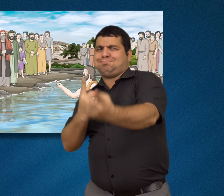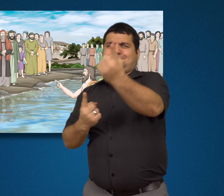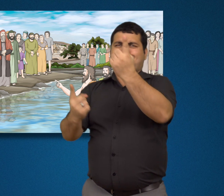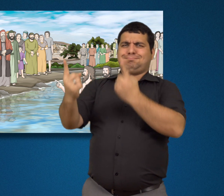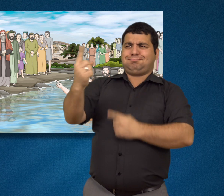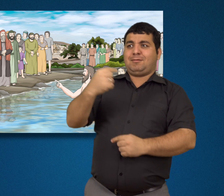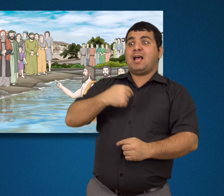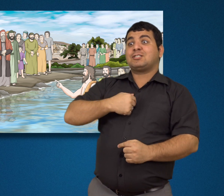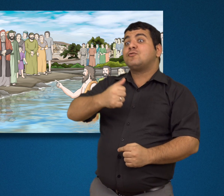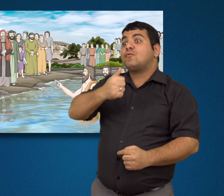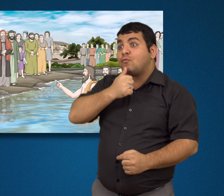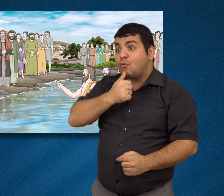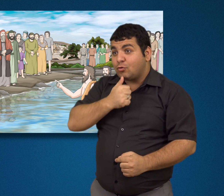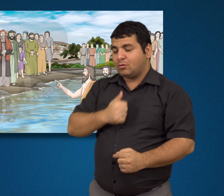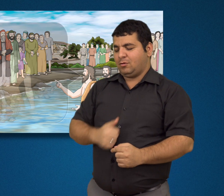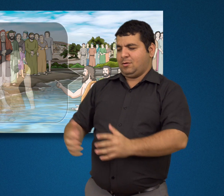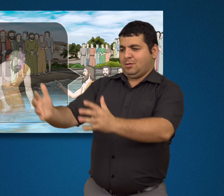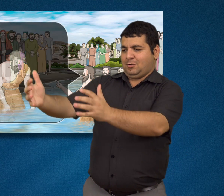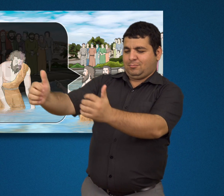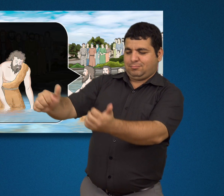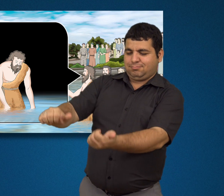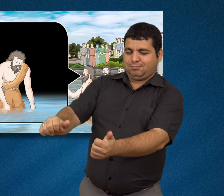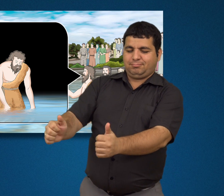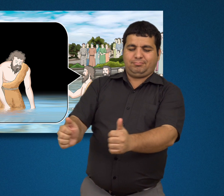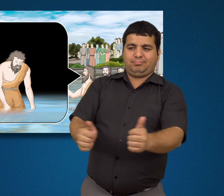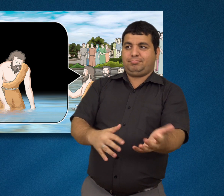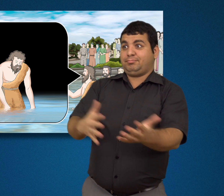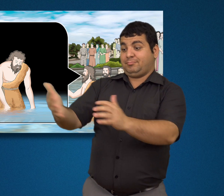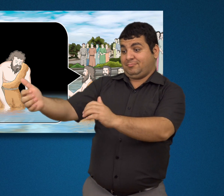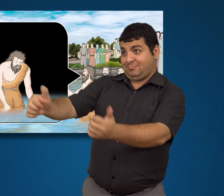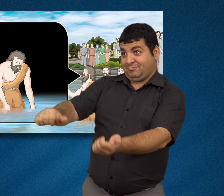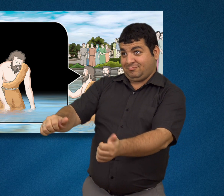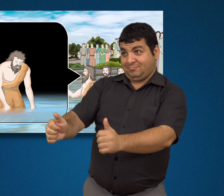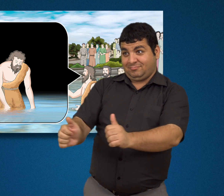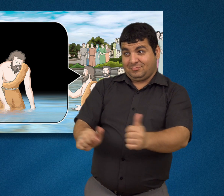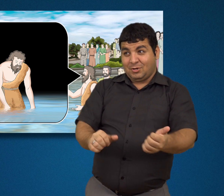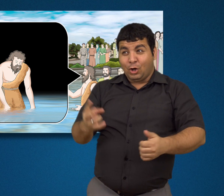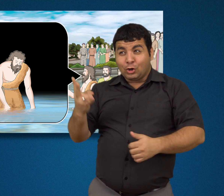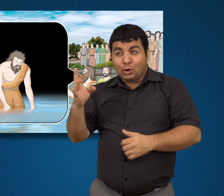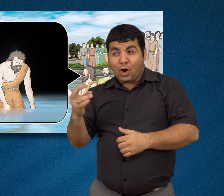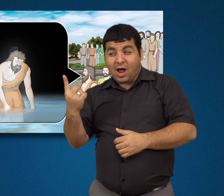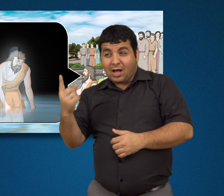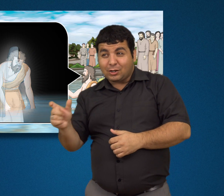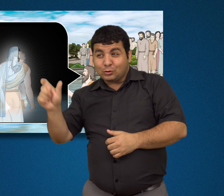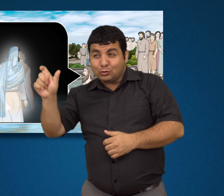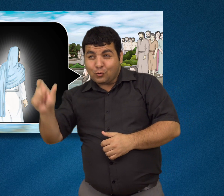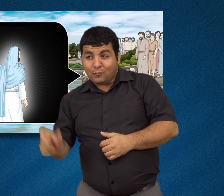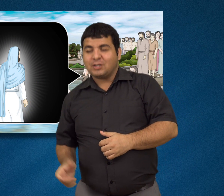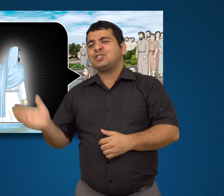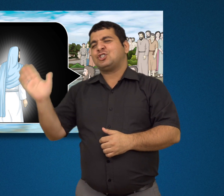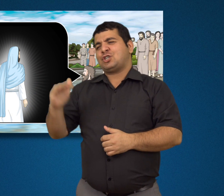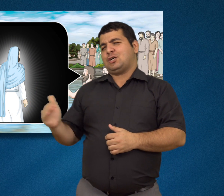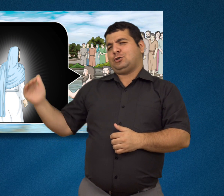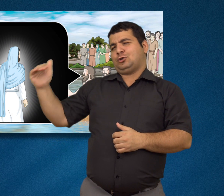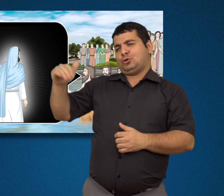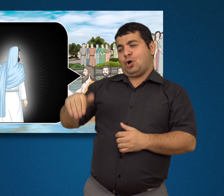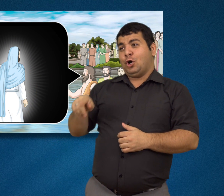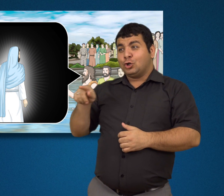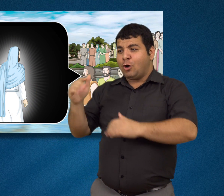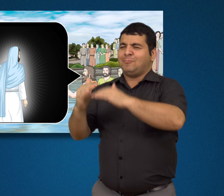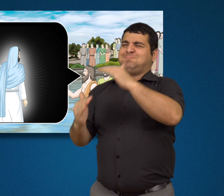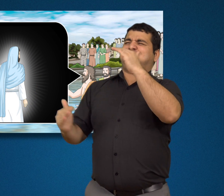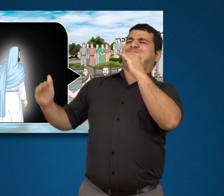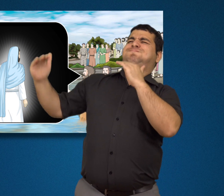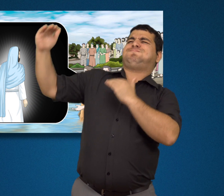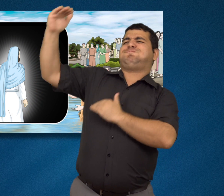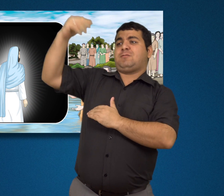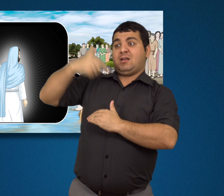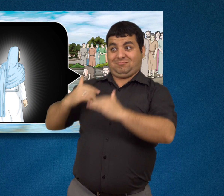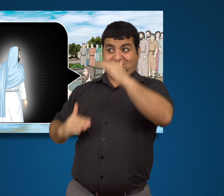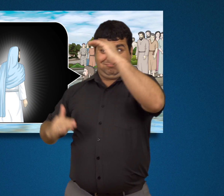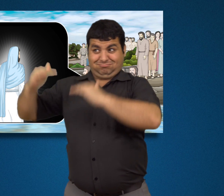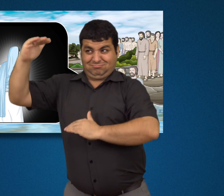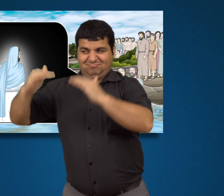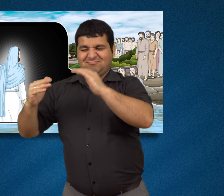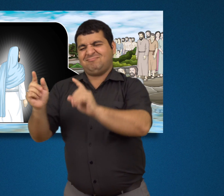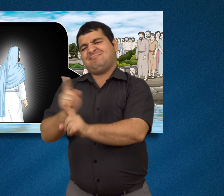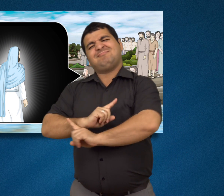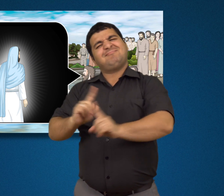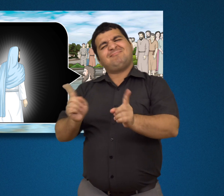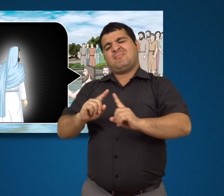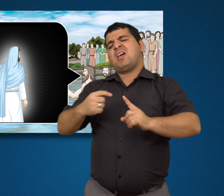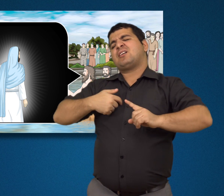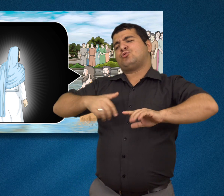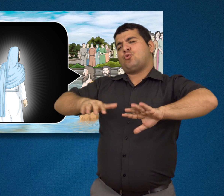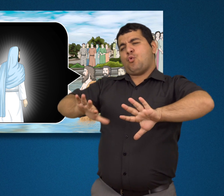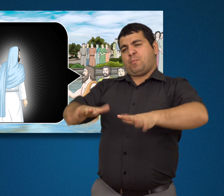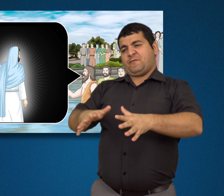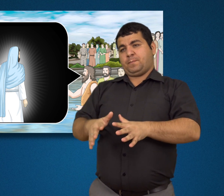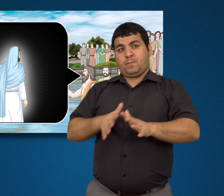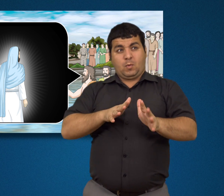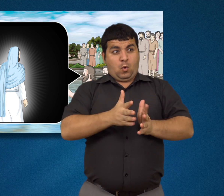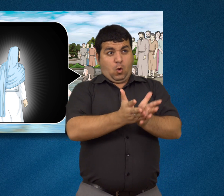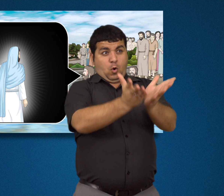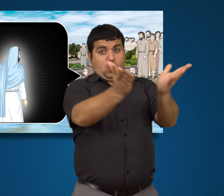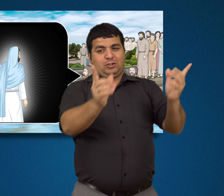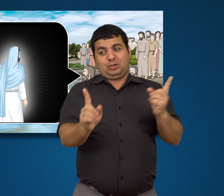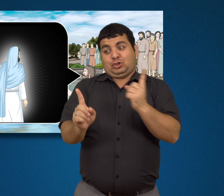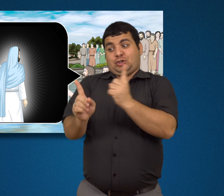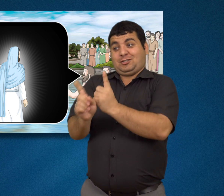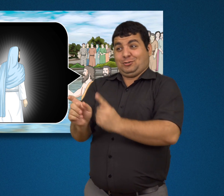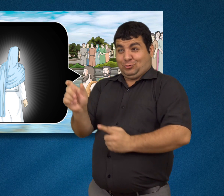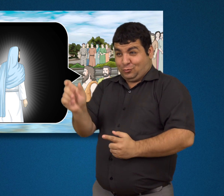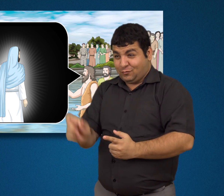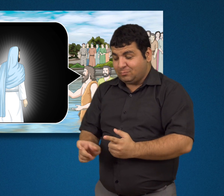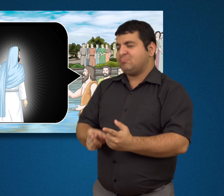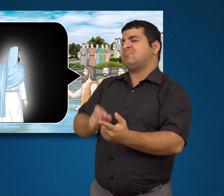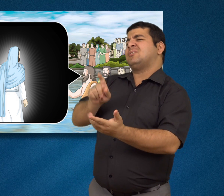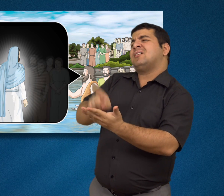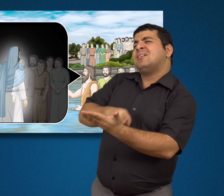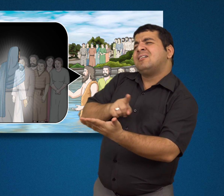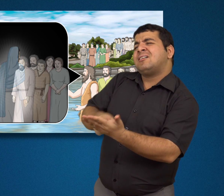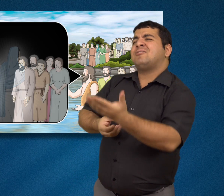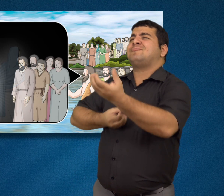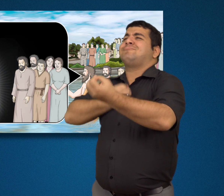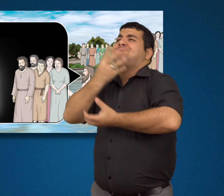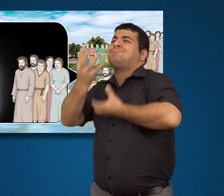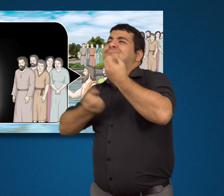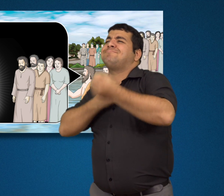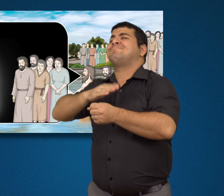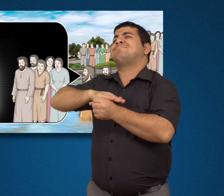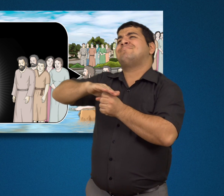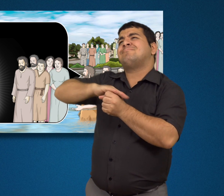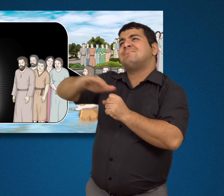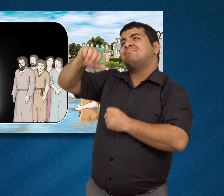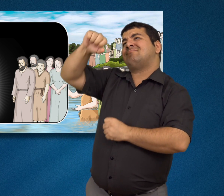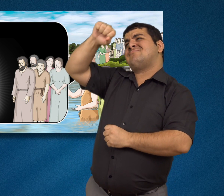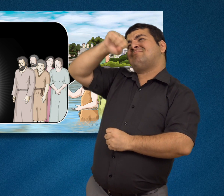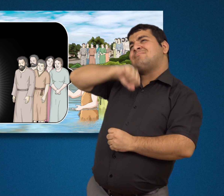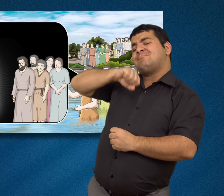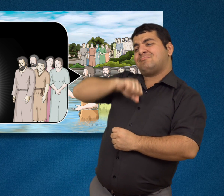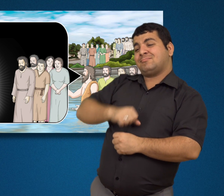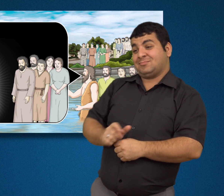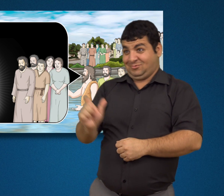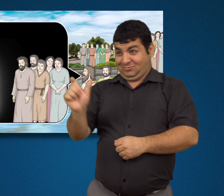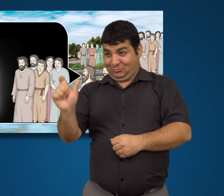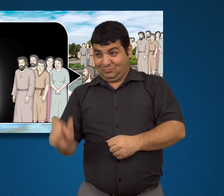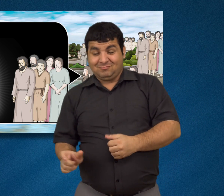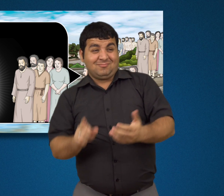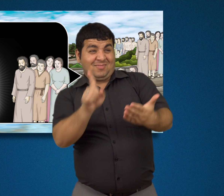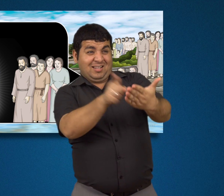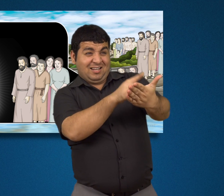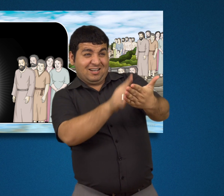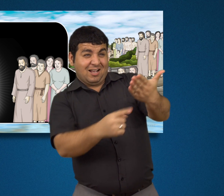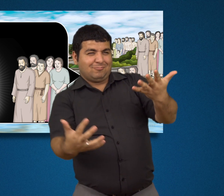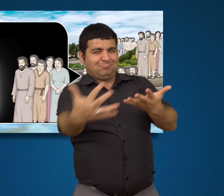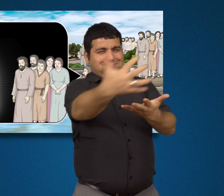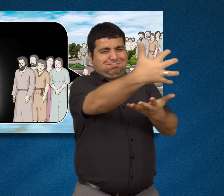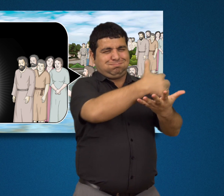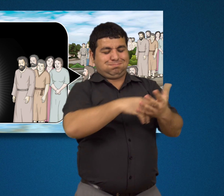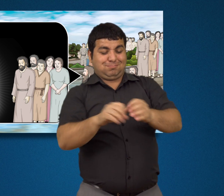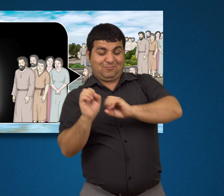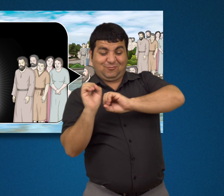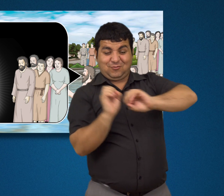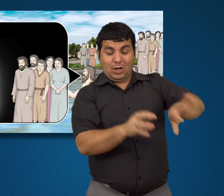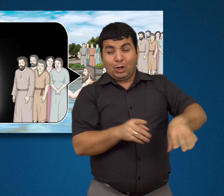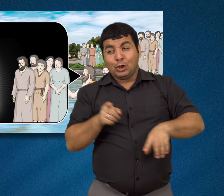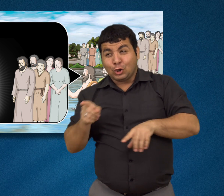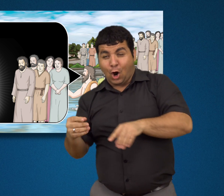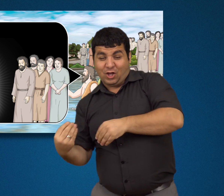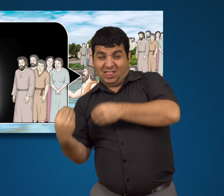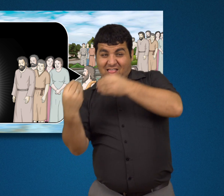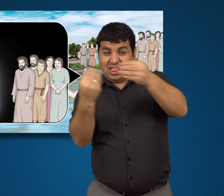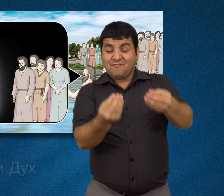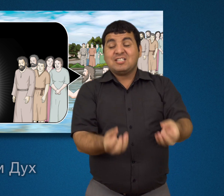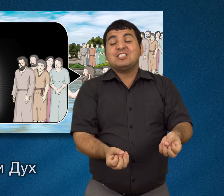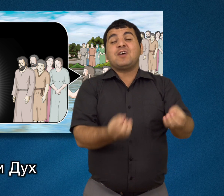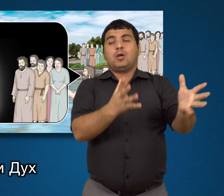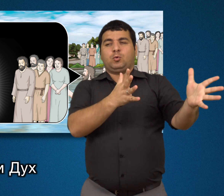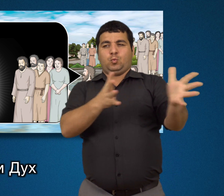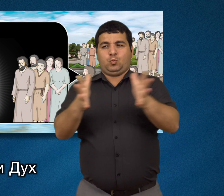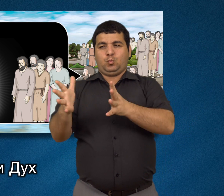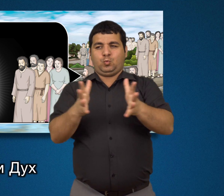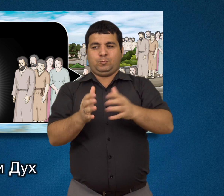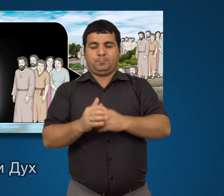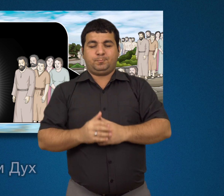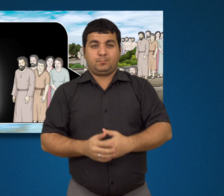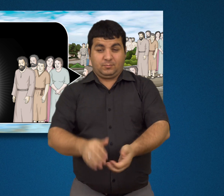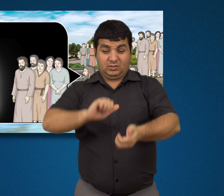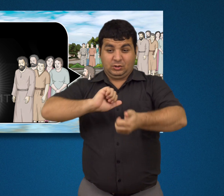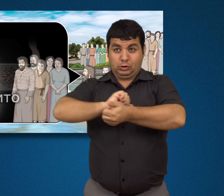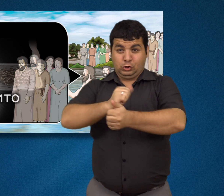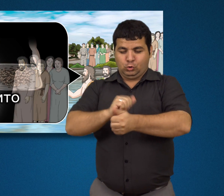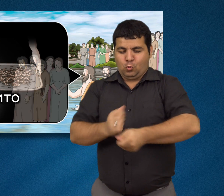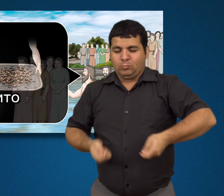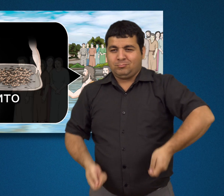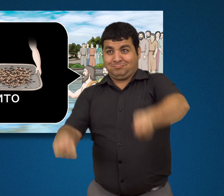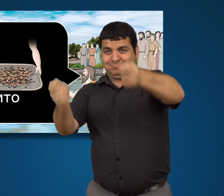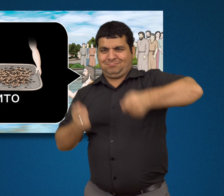I baptize you with water for repentance, but after me will come One more powerful than I, whose sandals I am not worthy to carry. He will baptize you with the Holy Spirit and with fire.